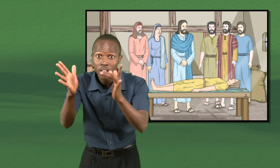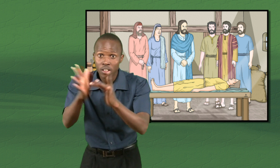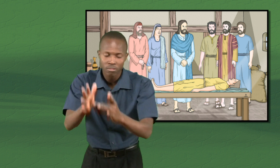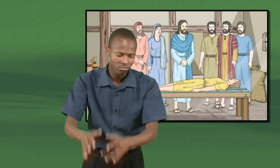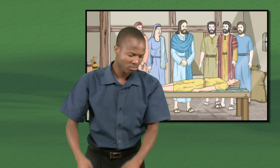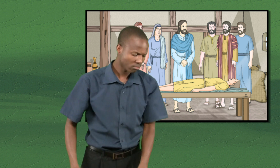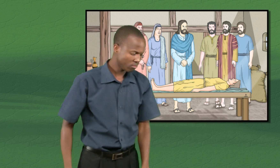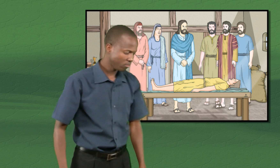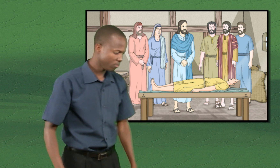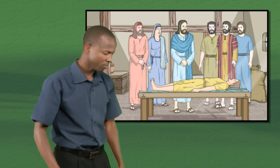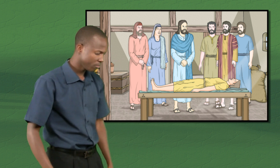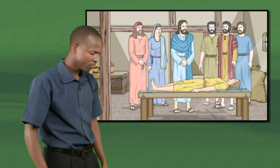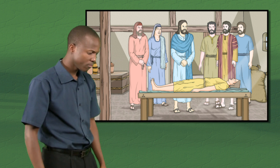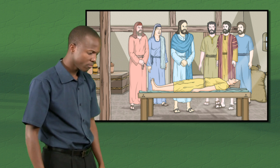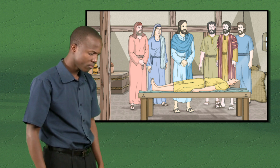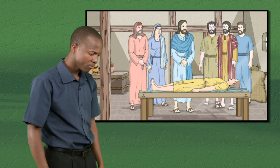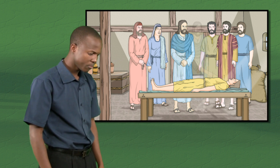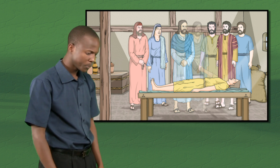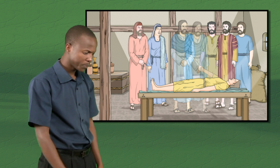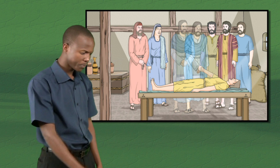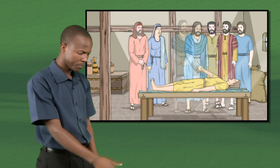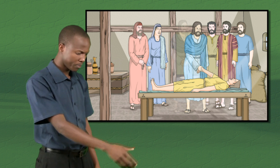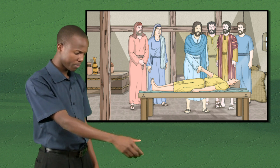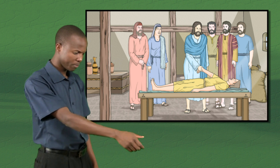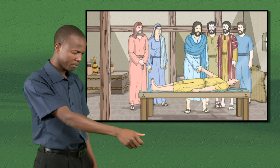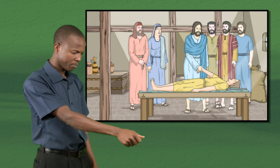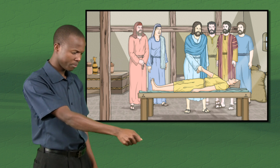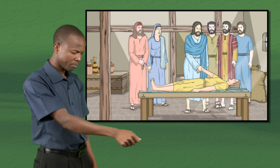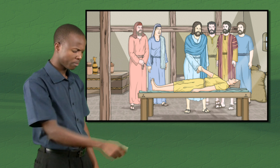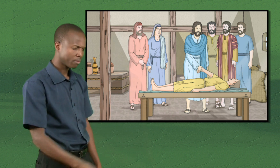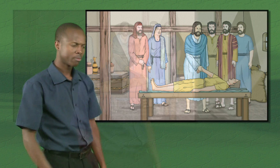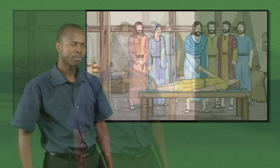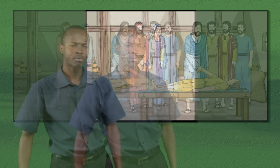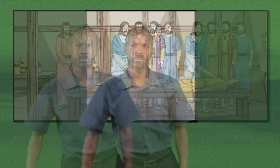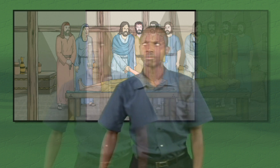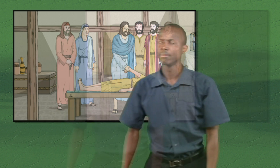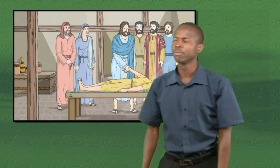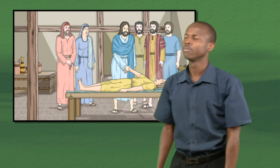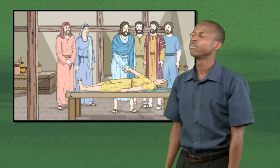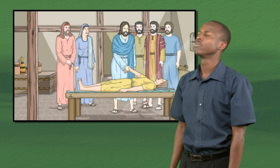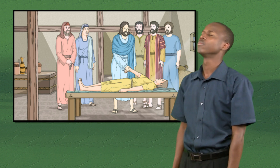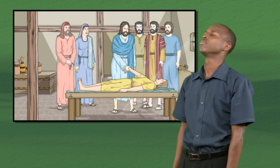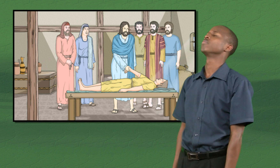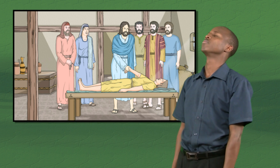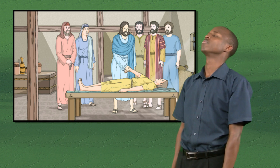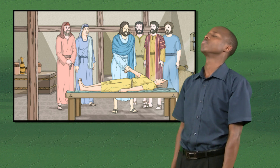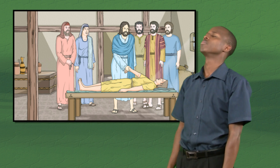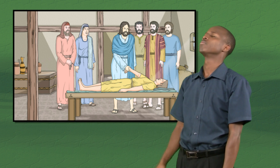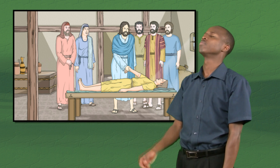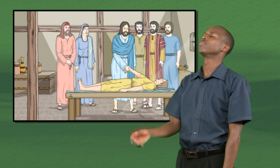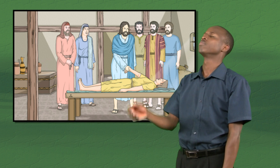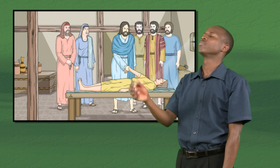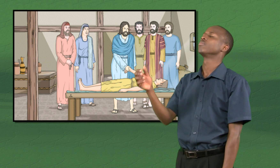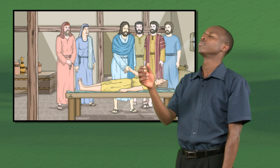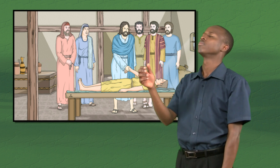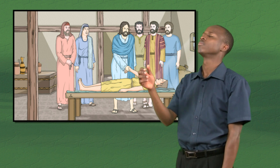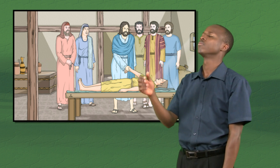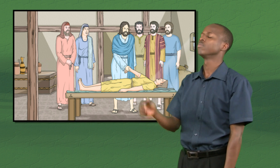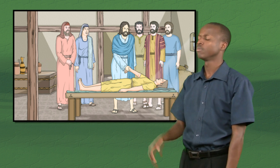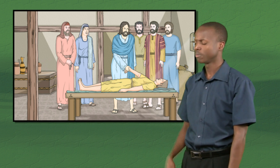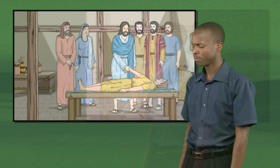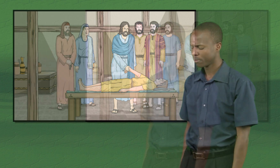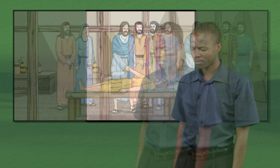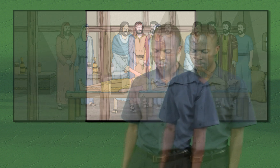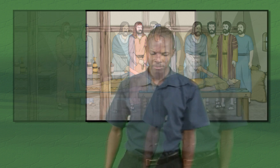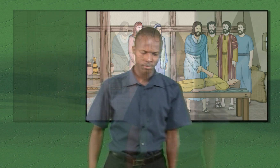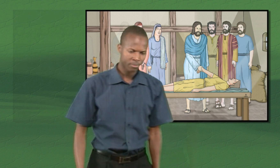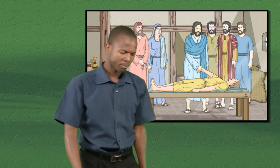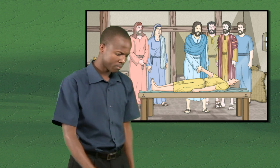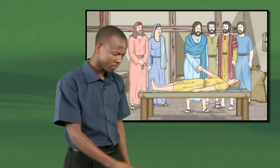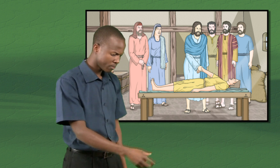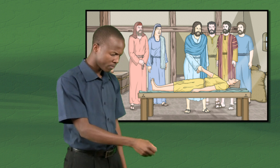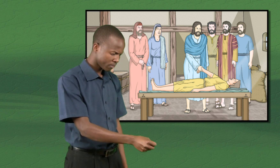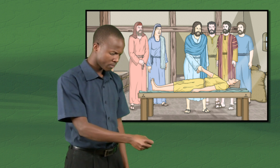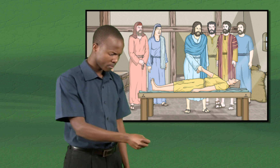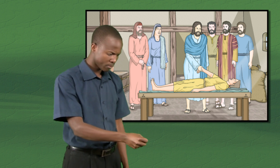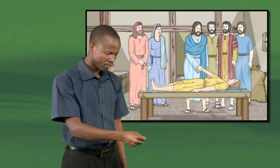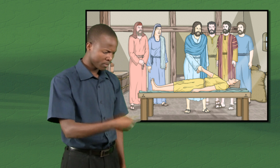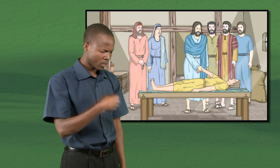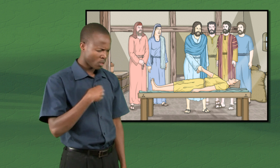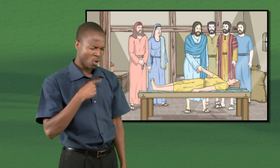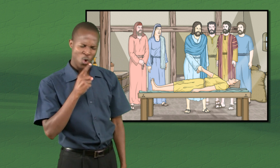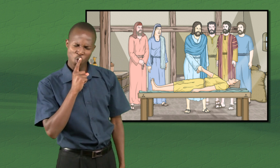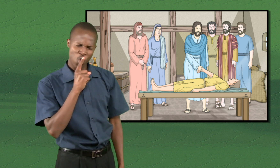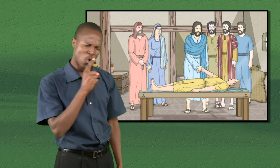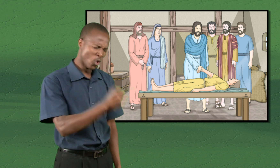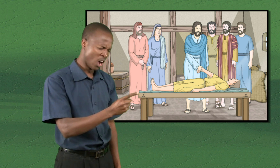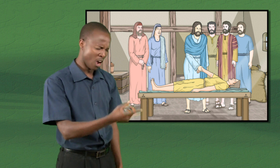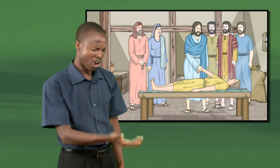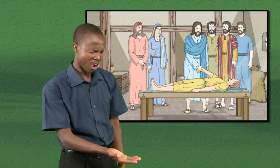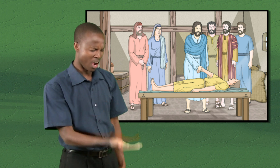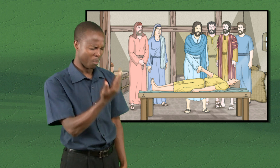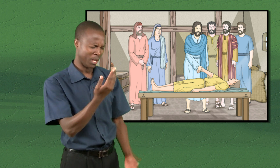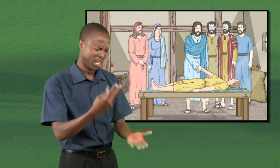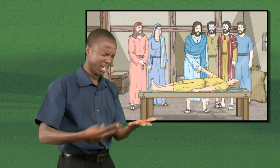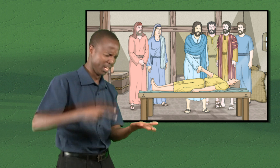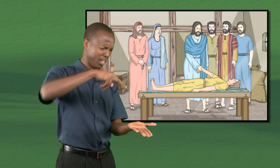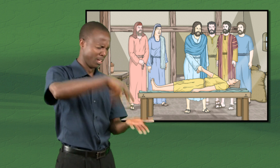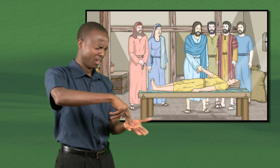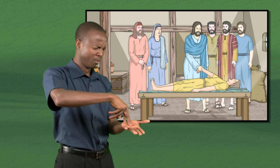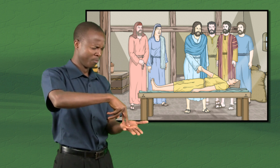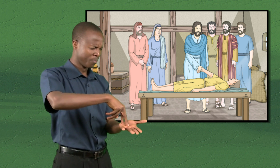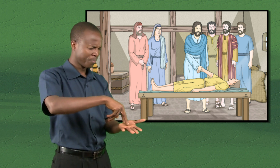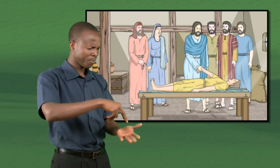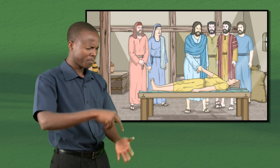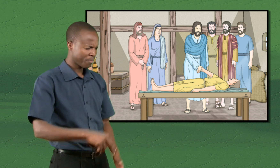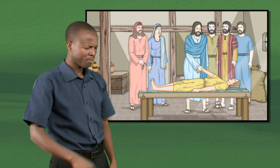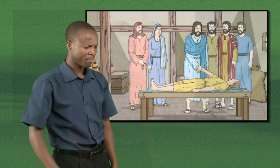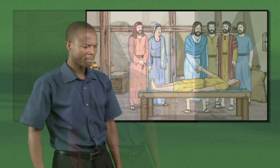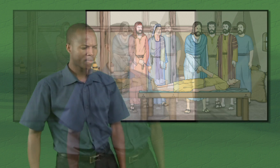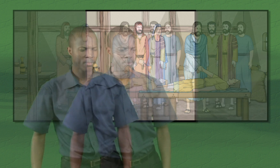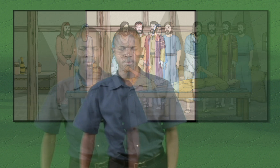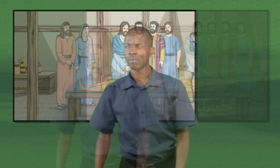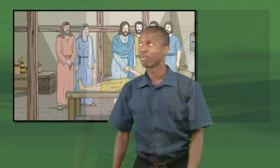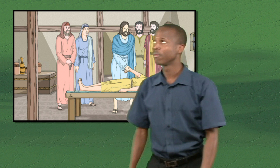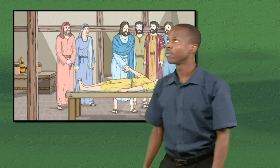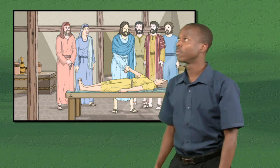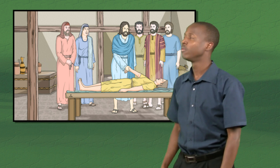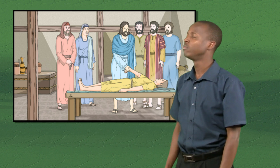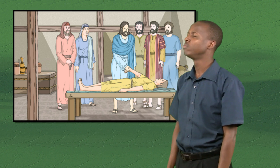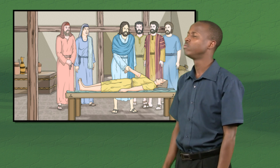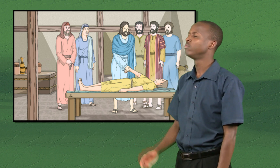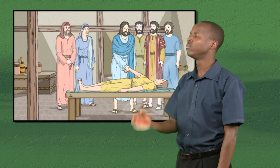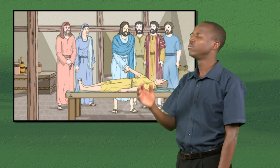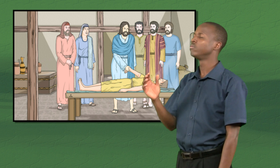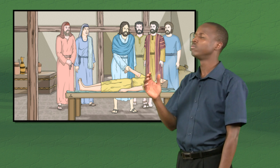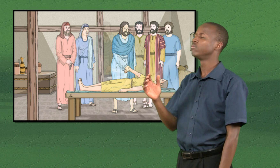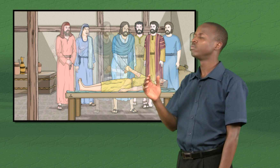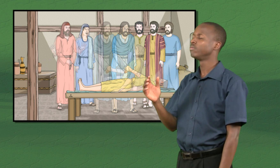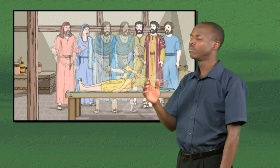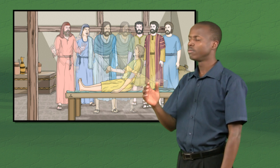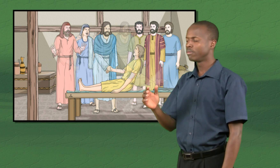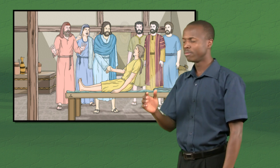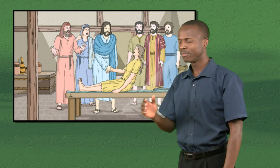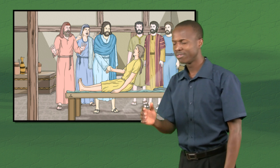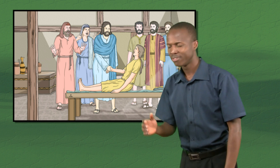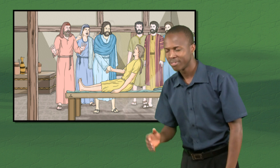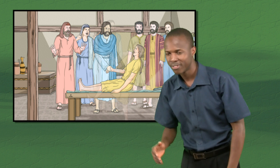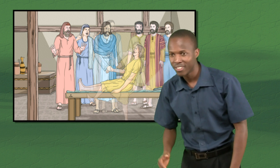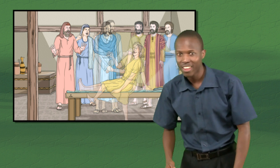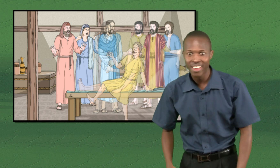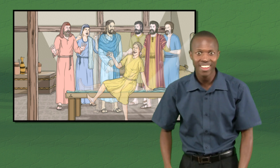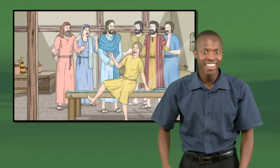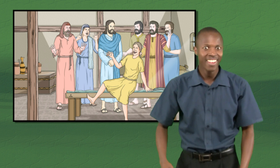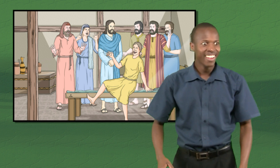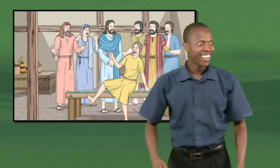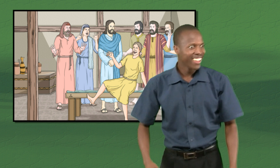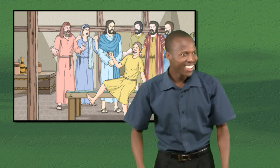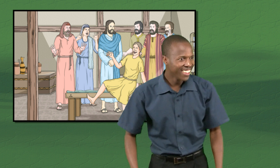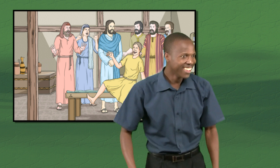Taking her by the hand, Jesus said, “Talitha koum!” which means, “Little girl, I say to you, get up!”